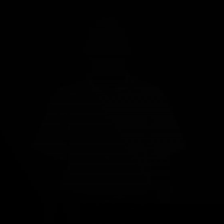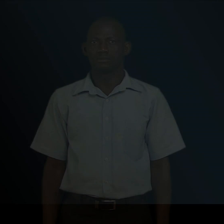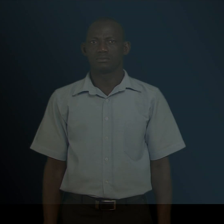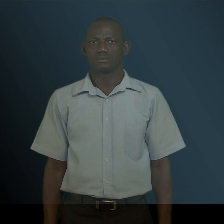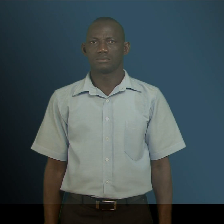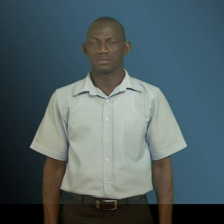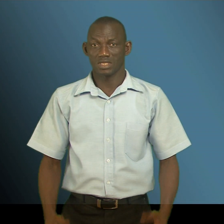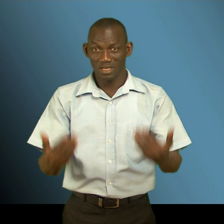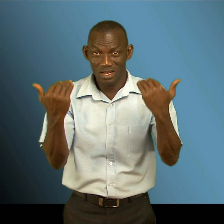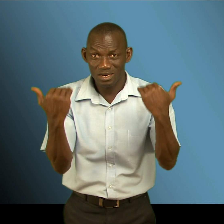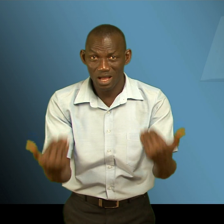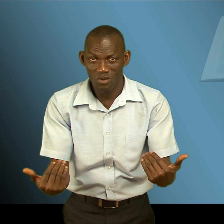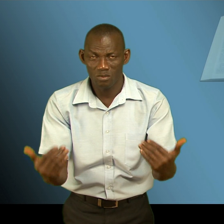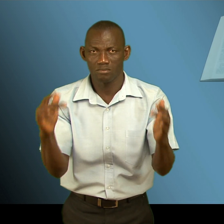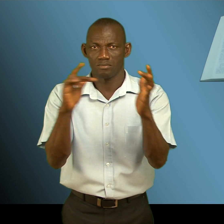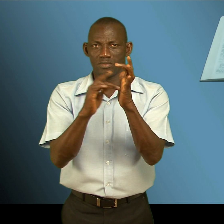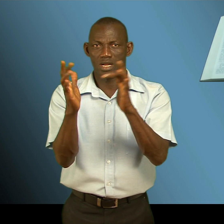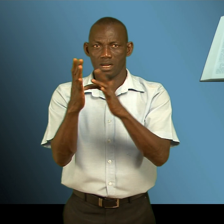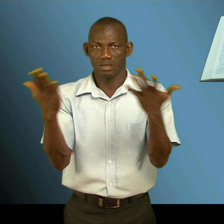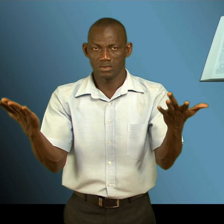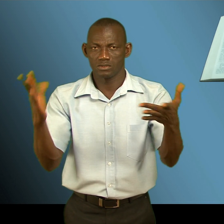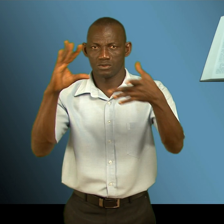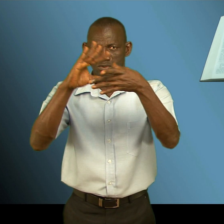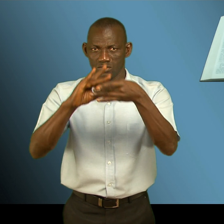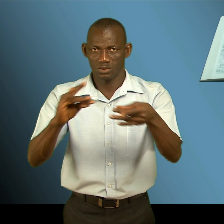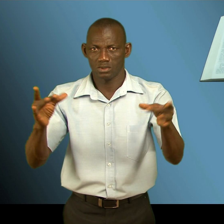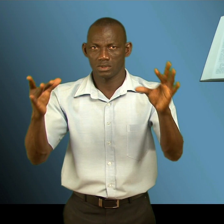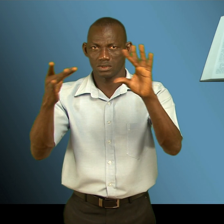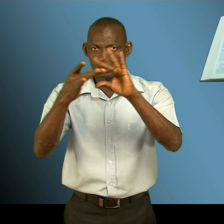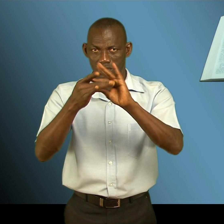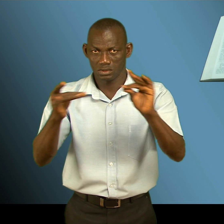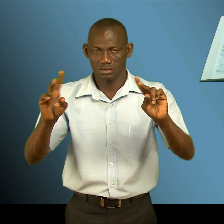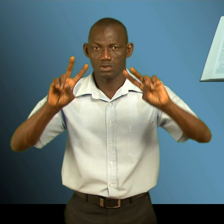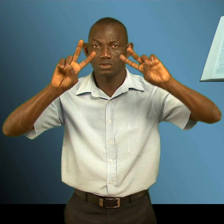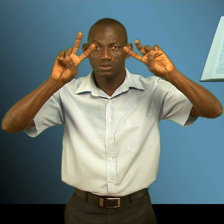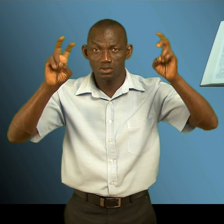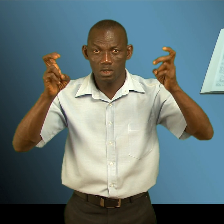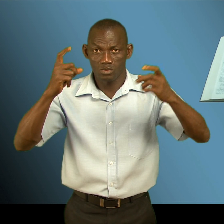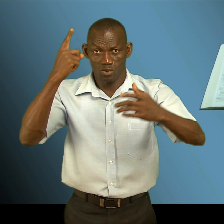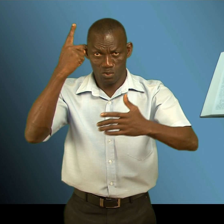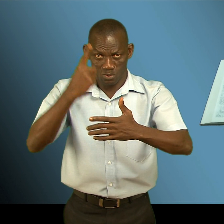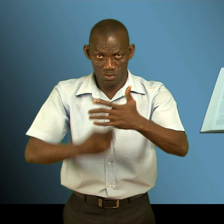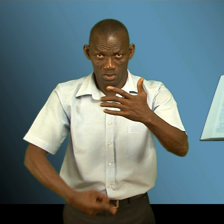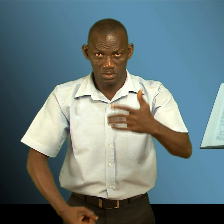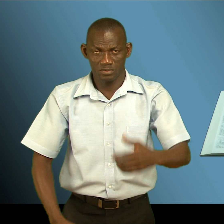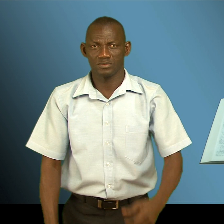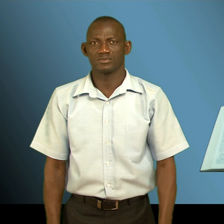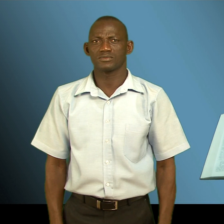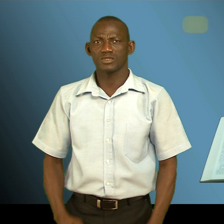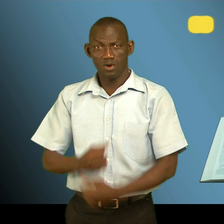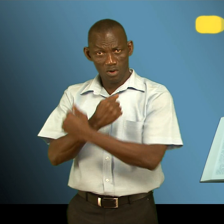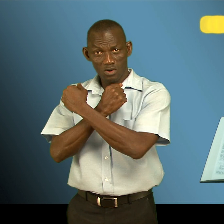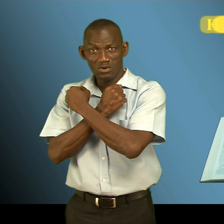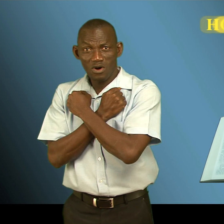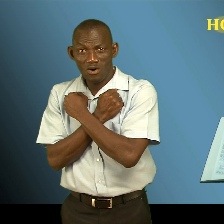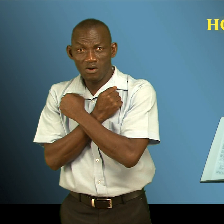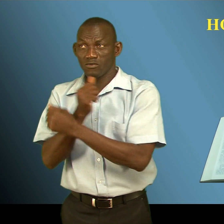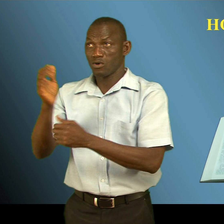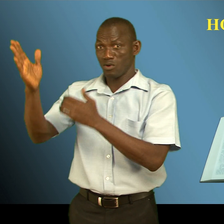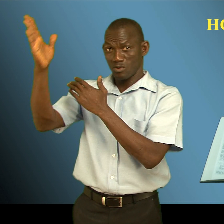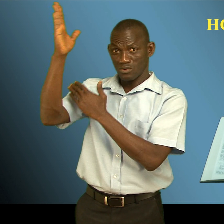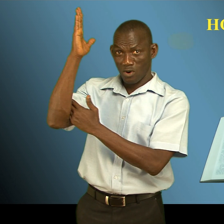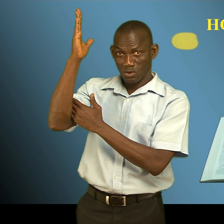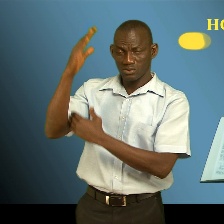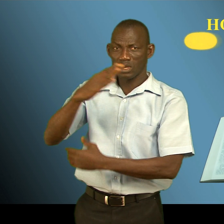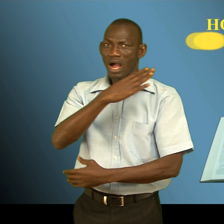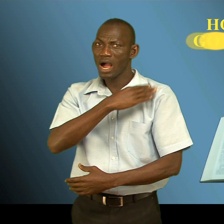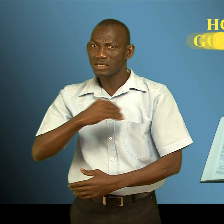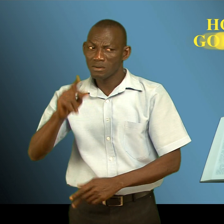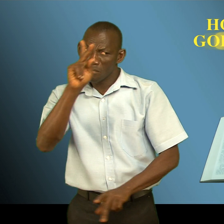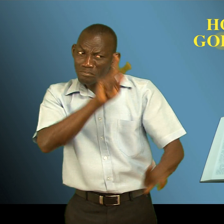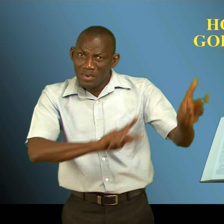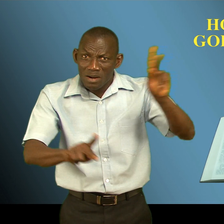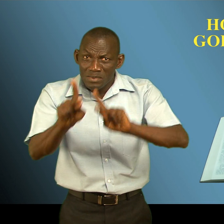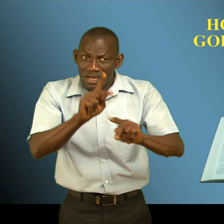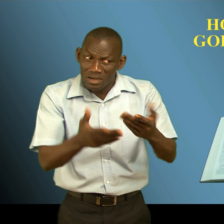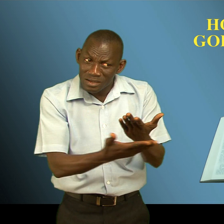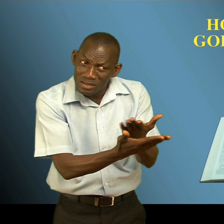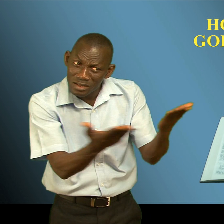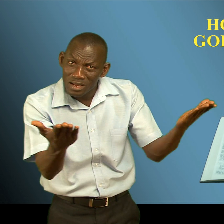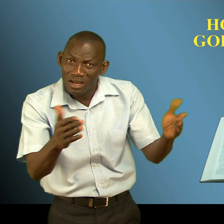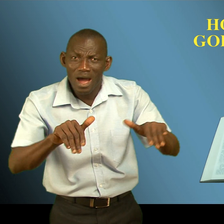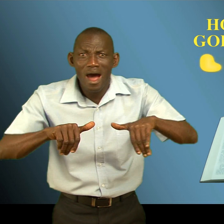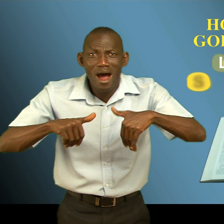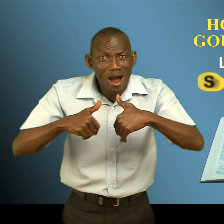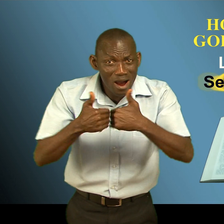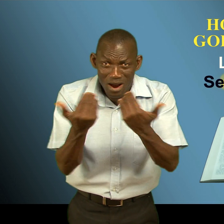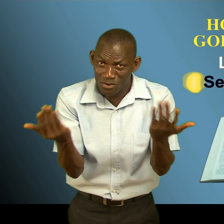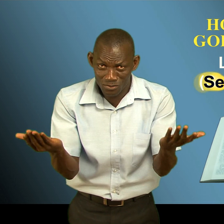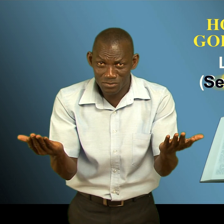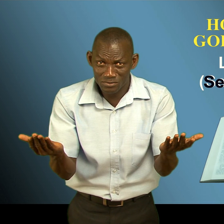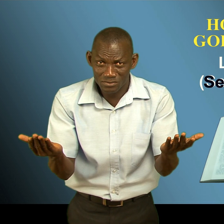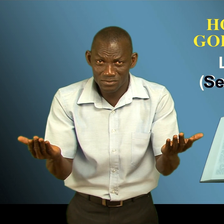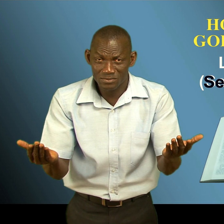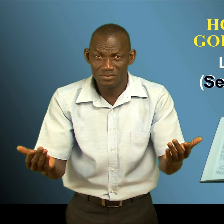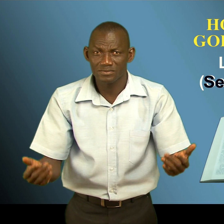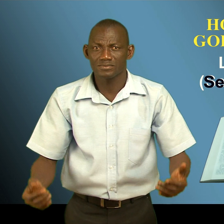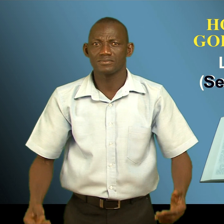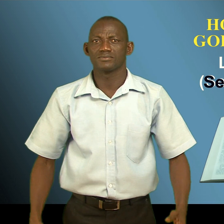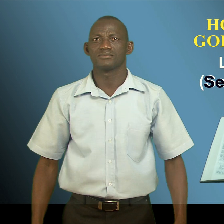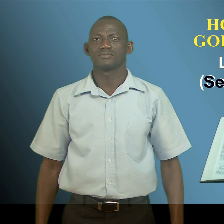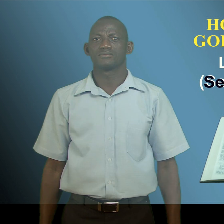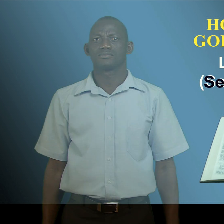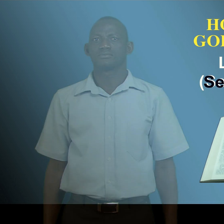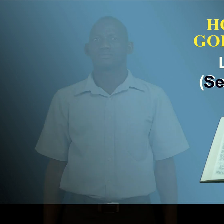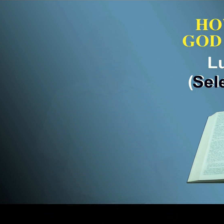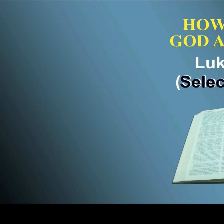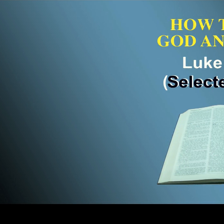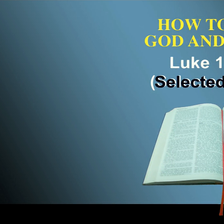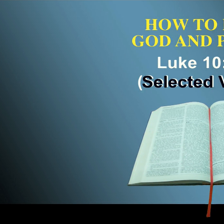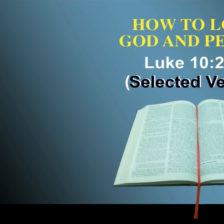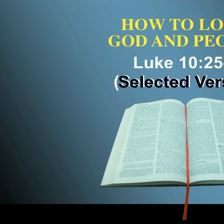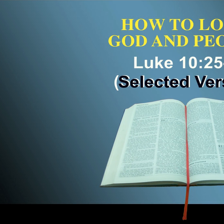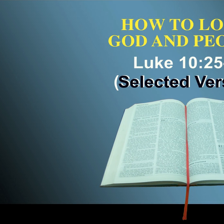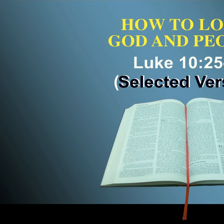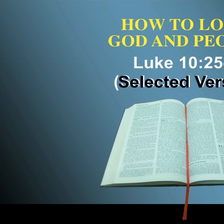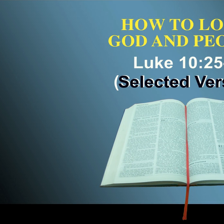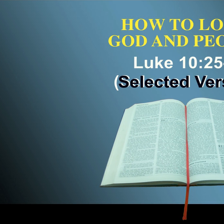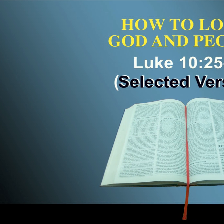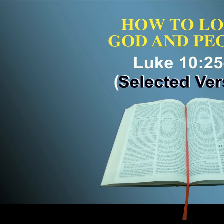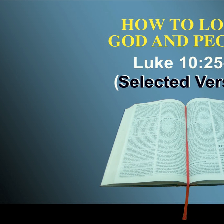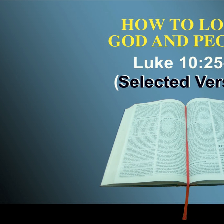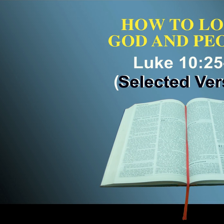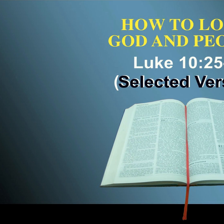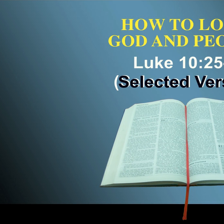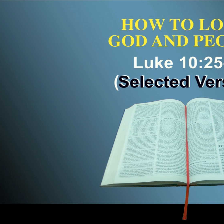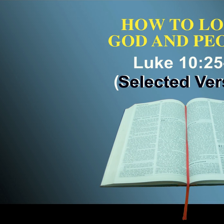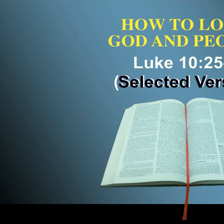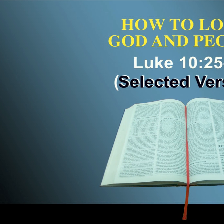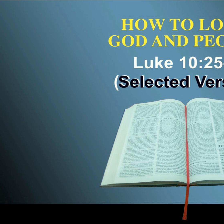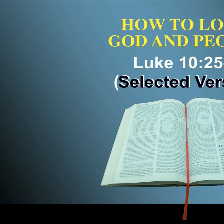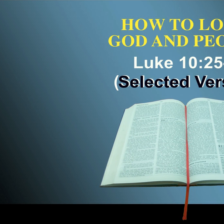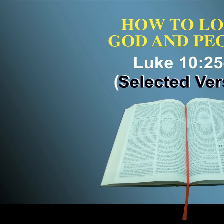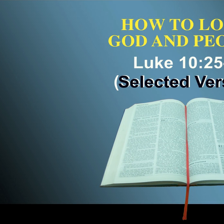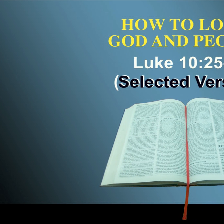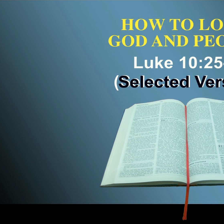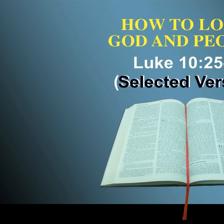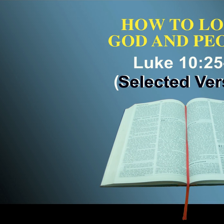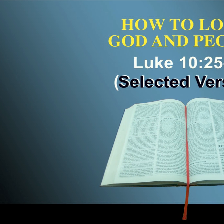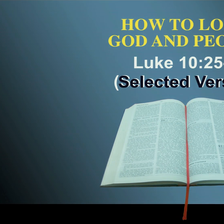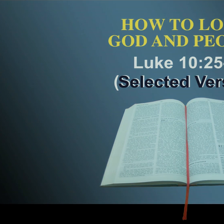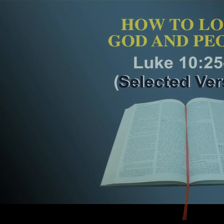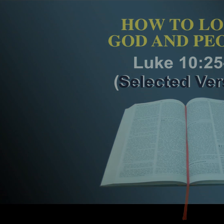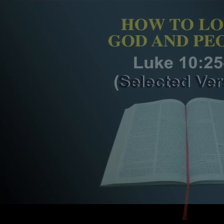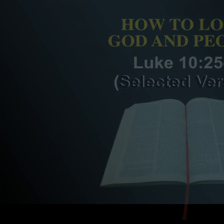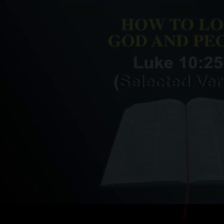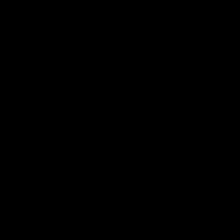How to love God and people